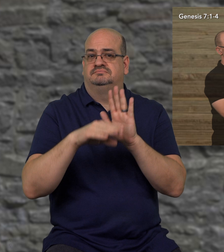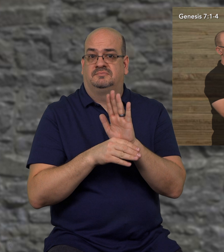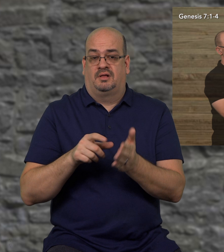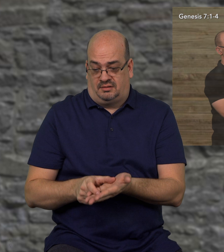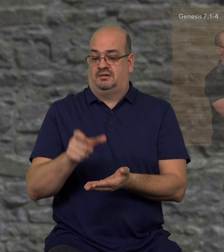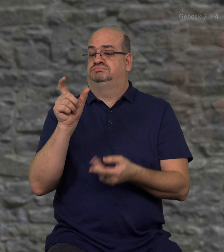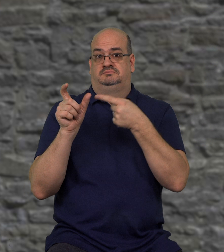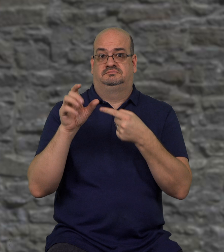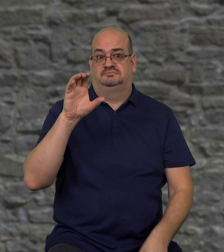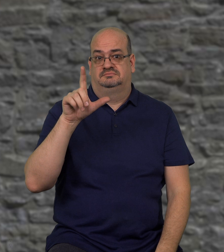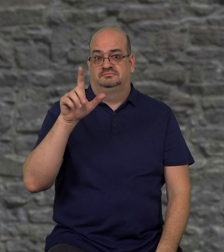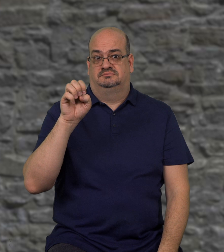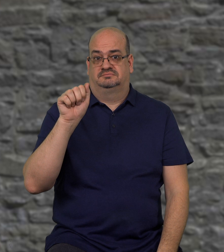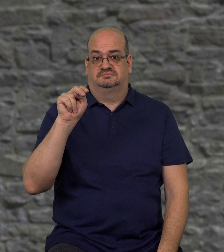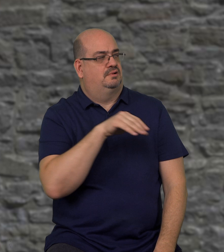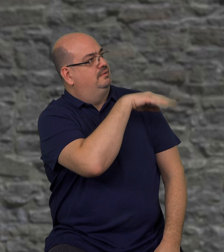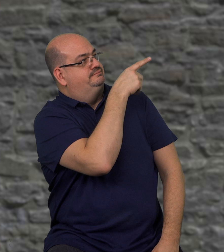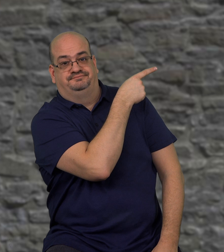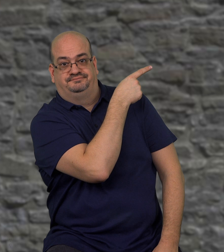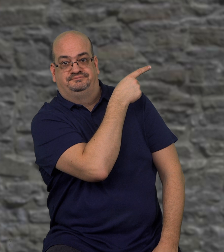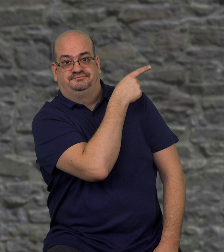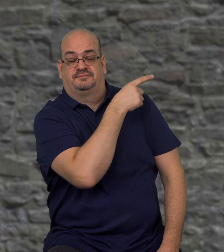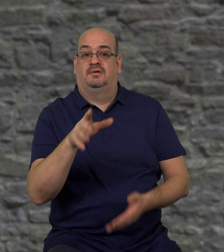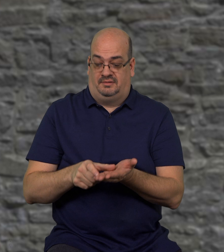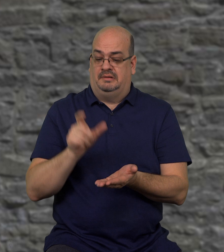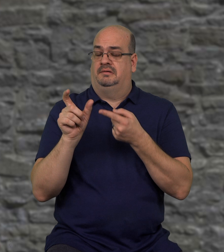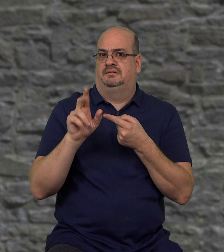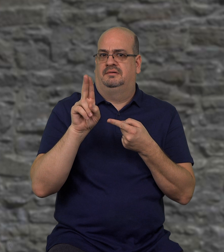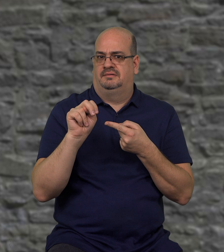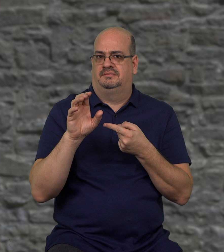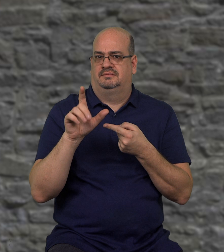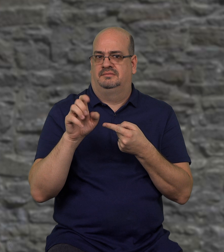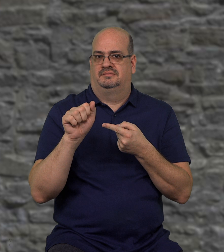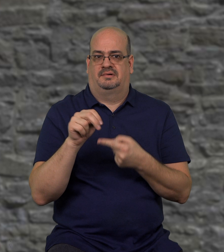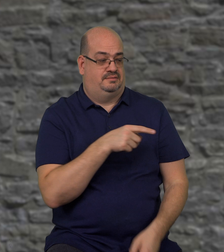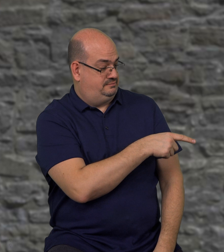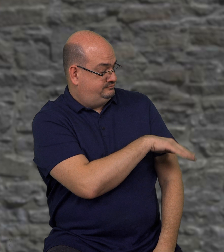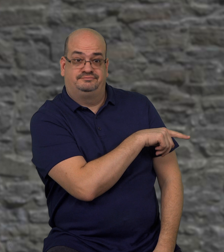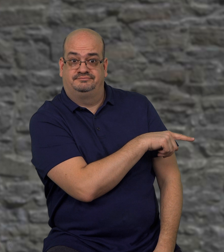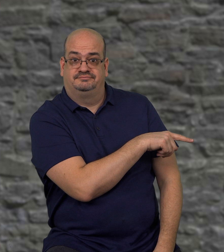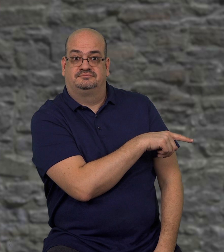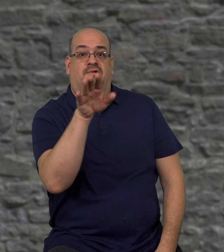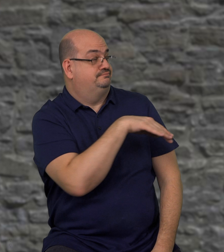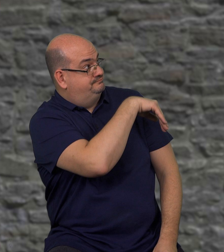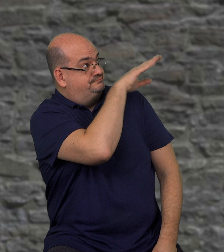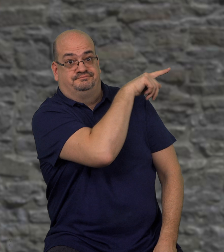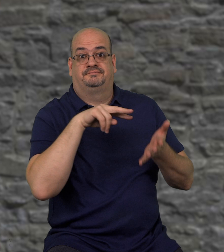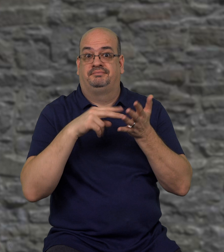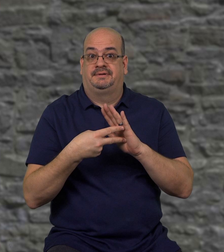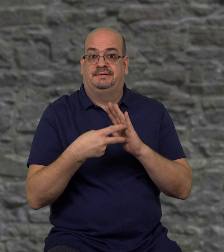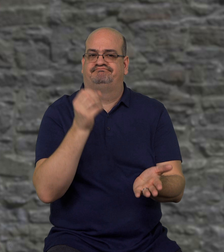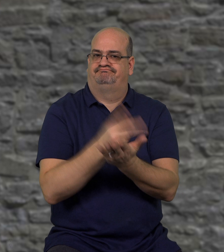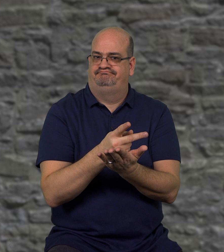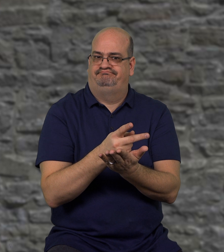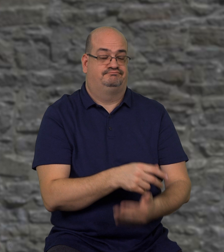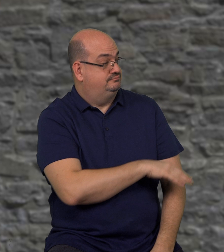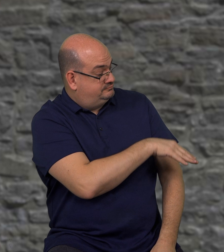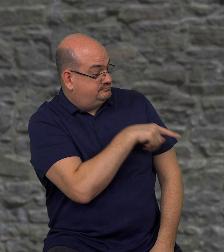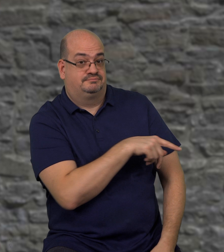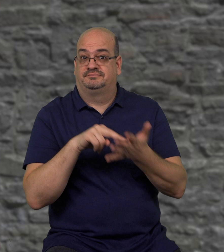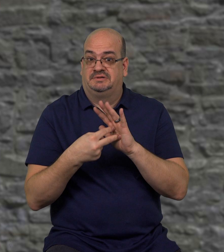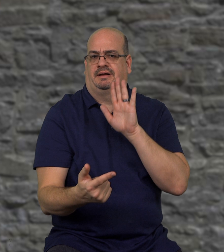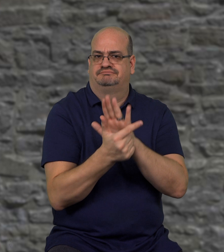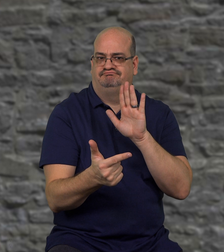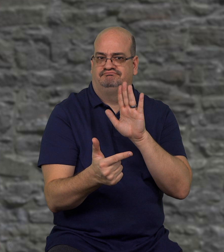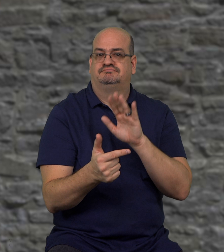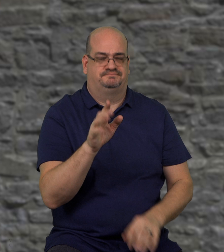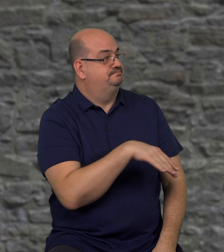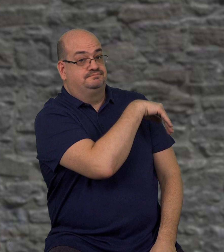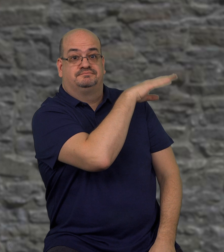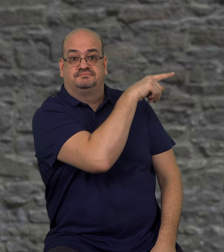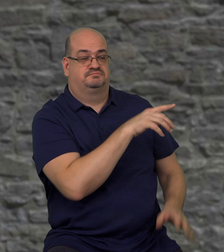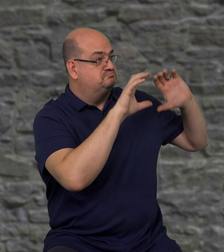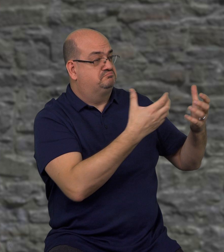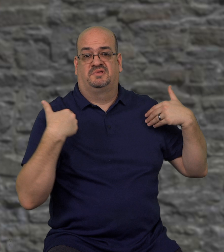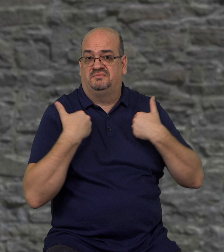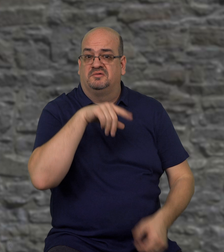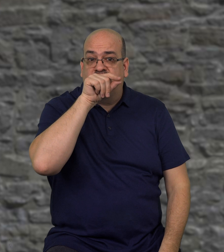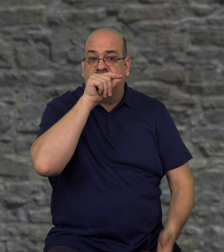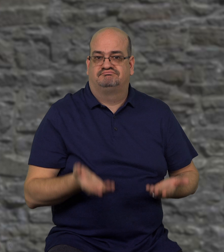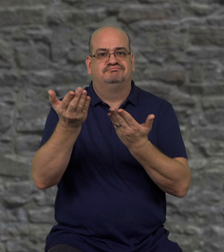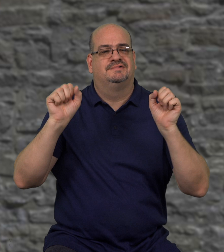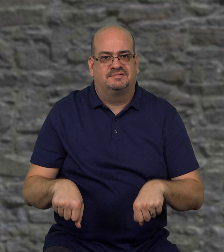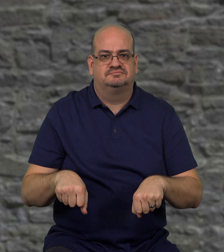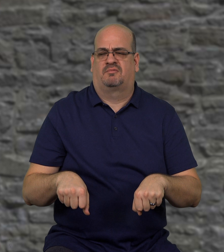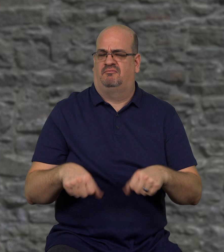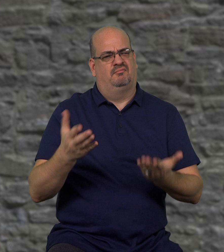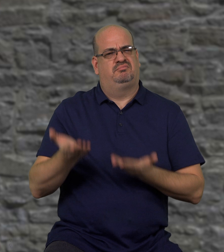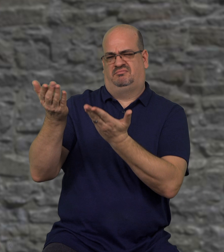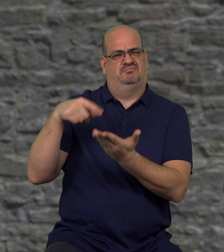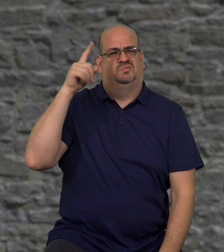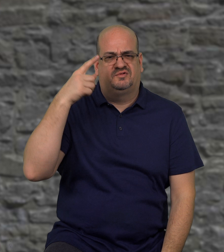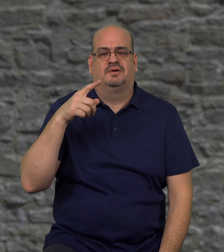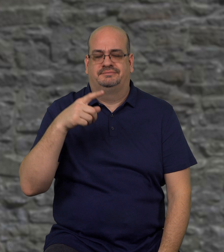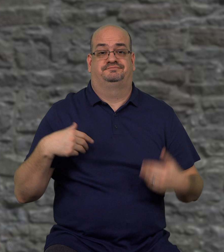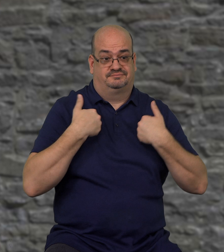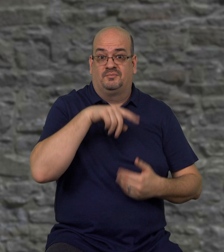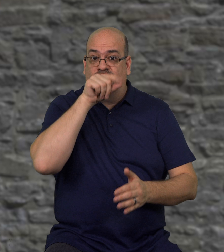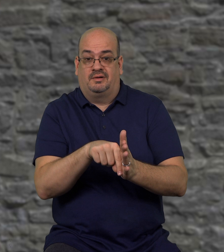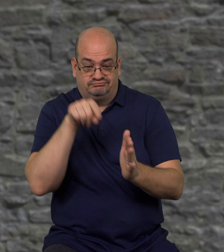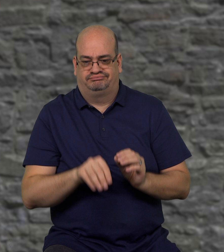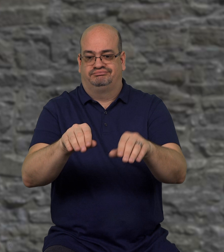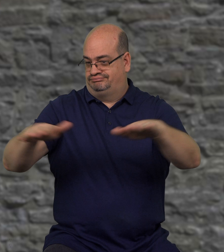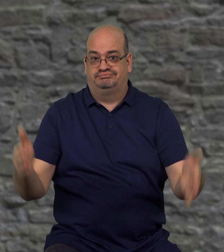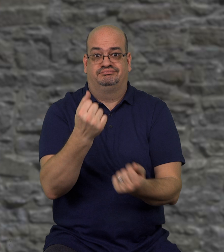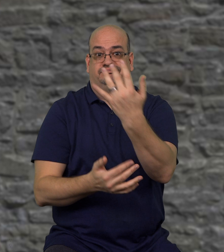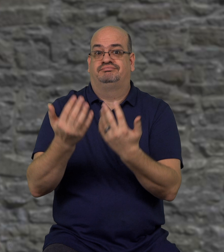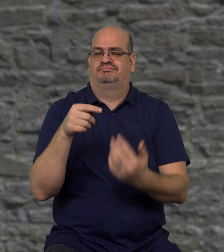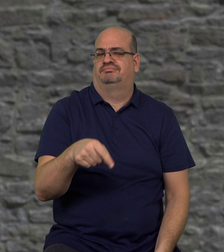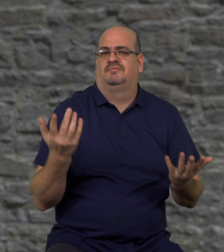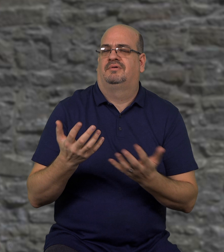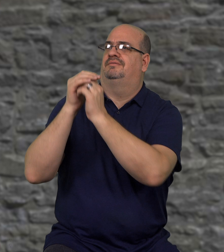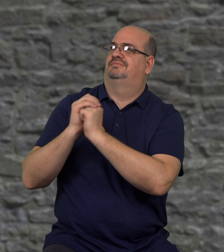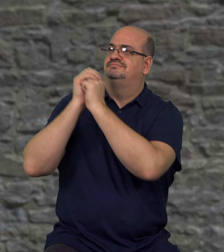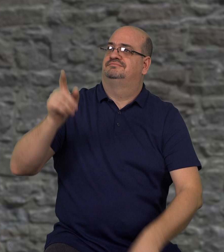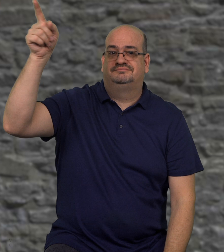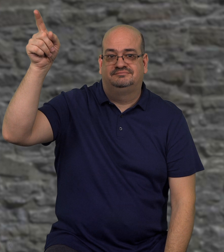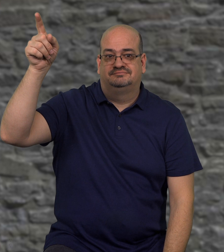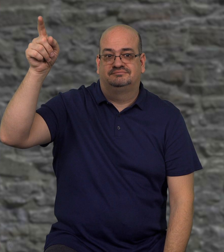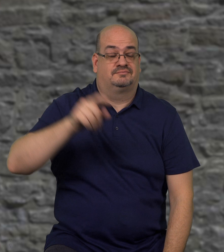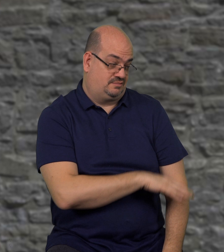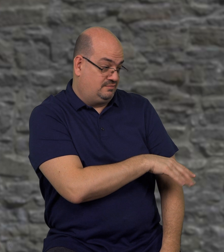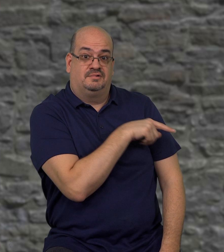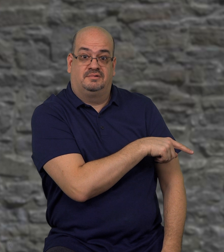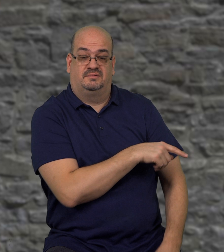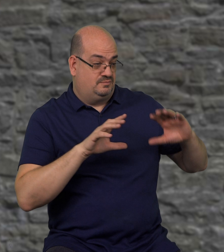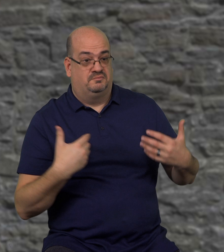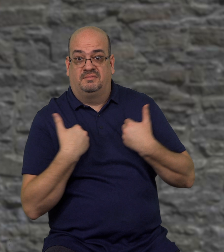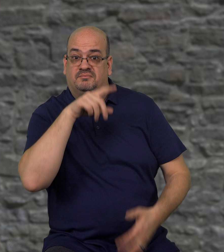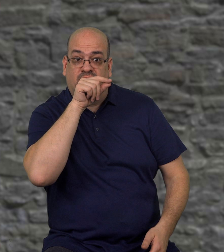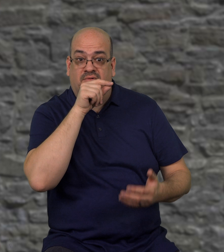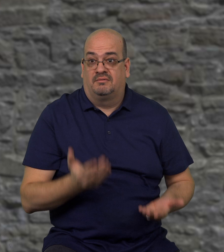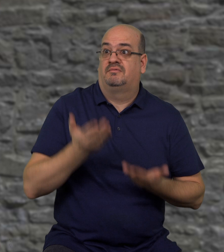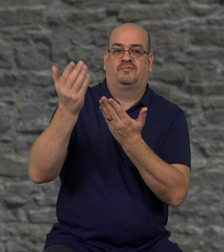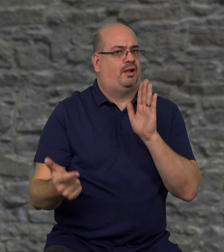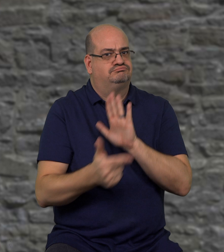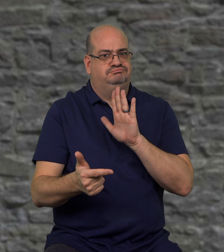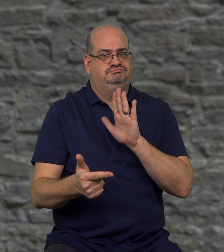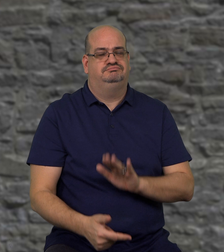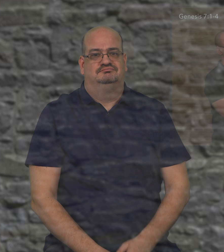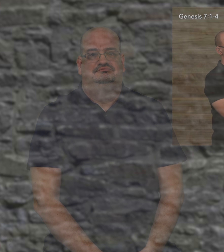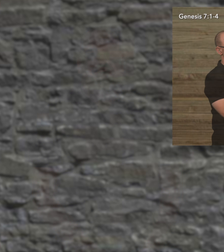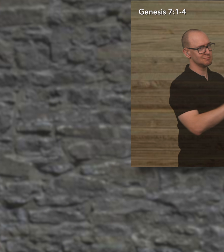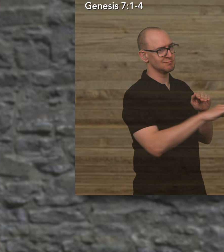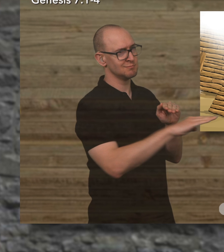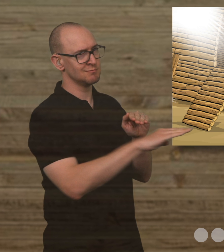and seven pairs of every kind of bird of the air, male and female, to preserve their offspring on the face of all the earth.